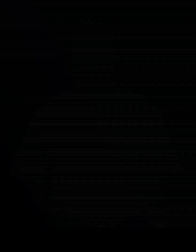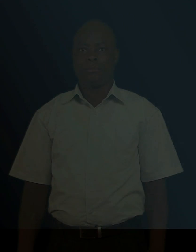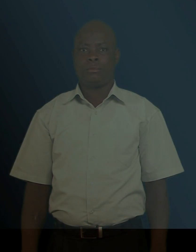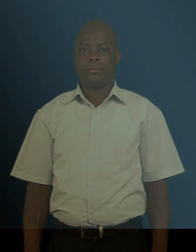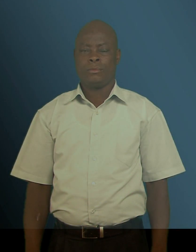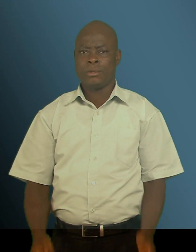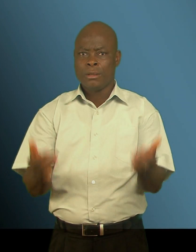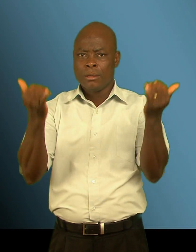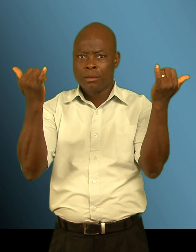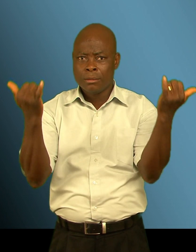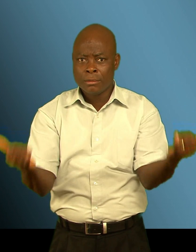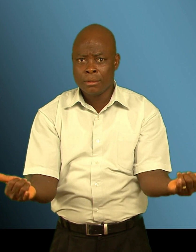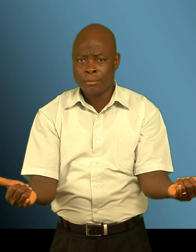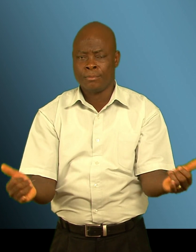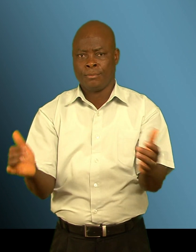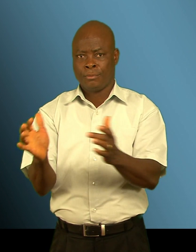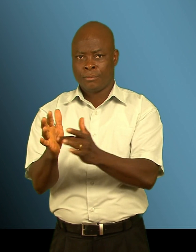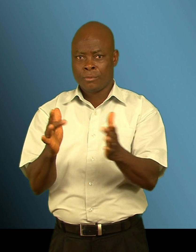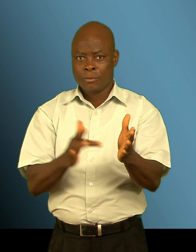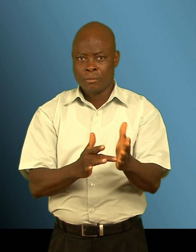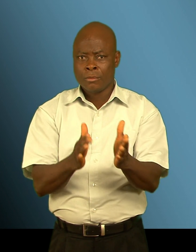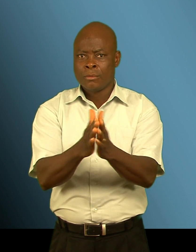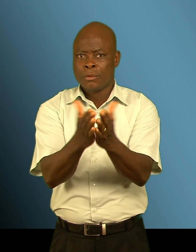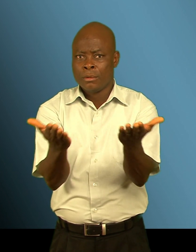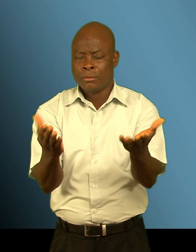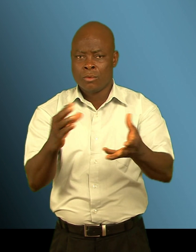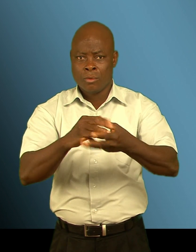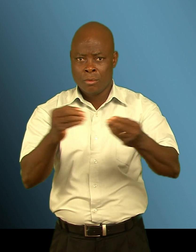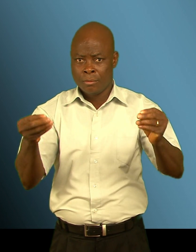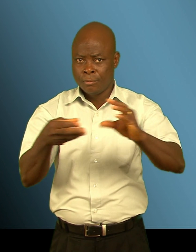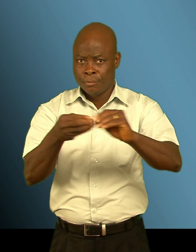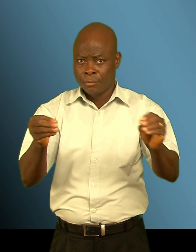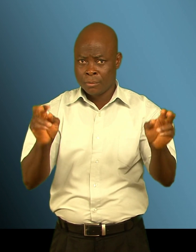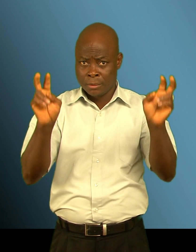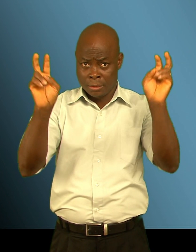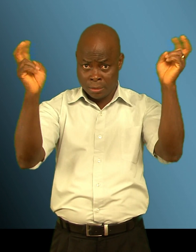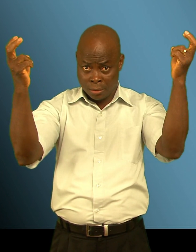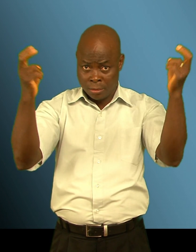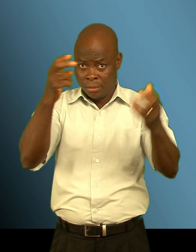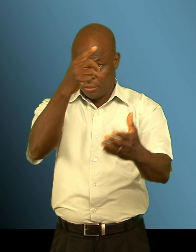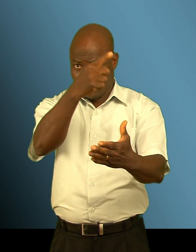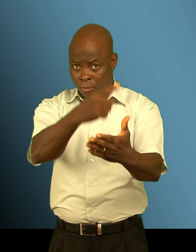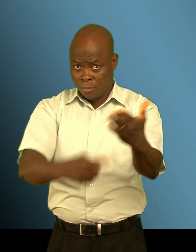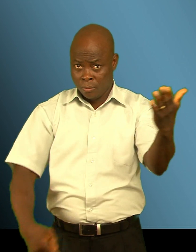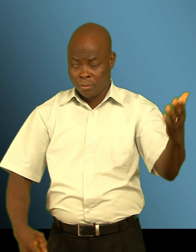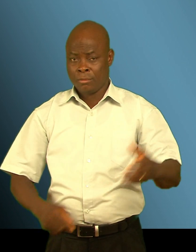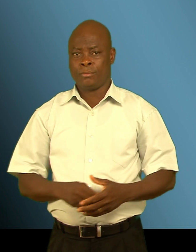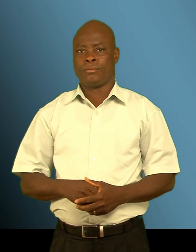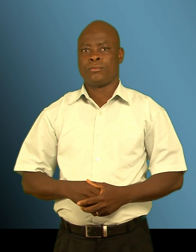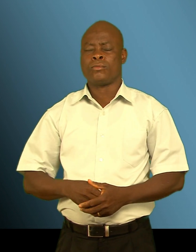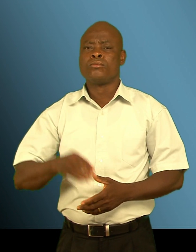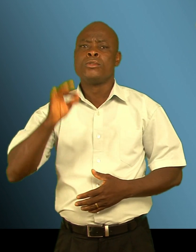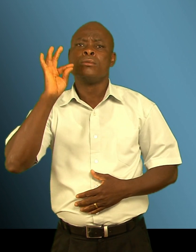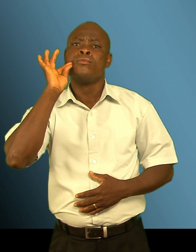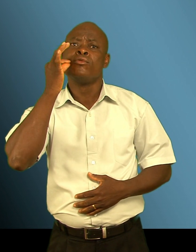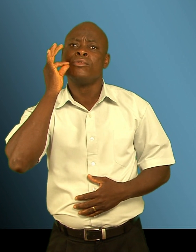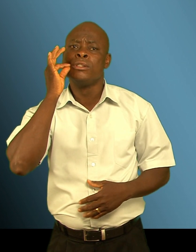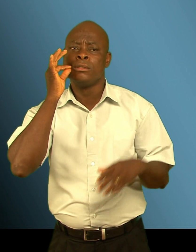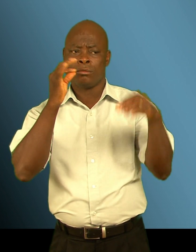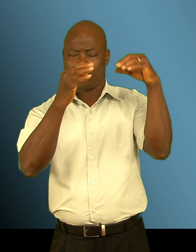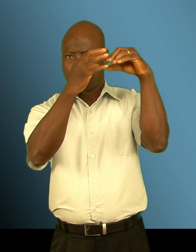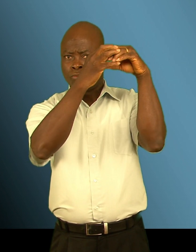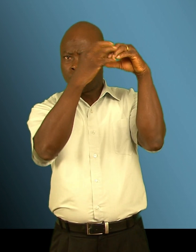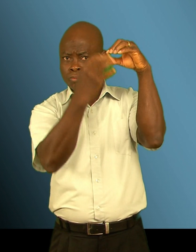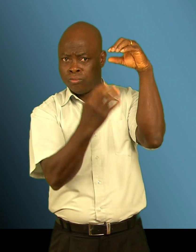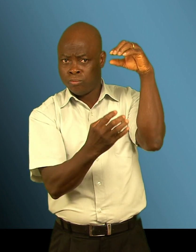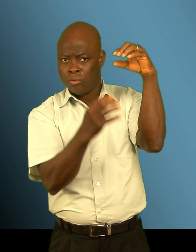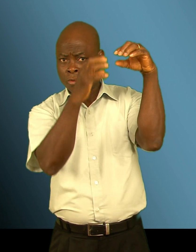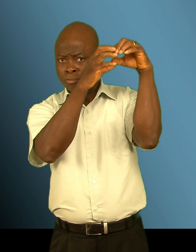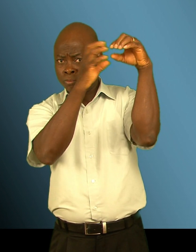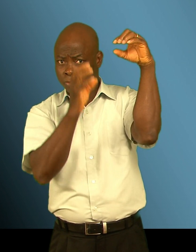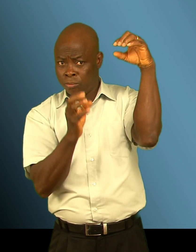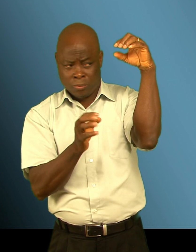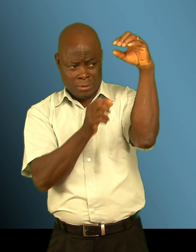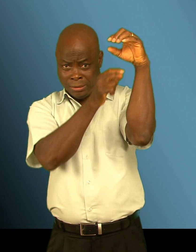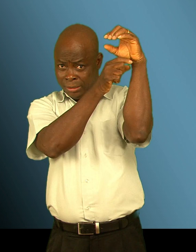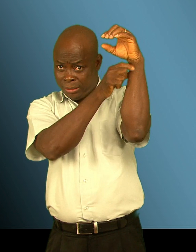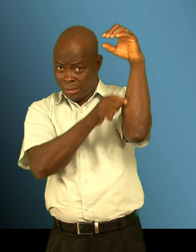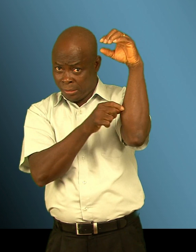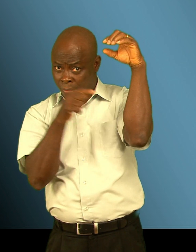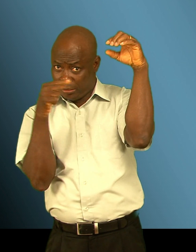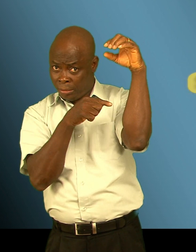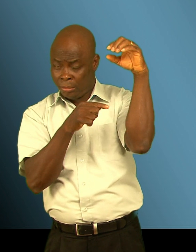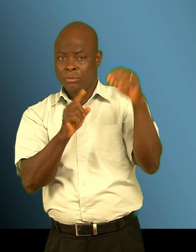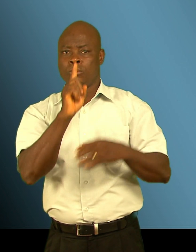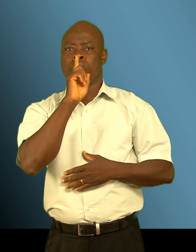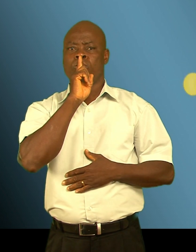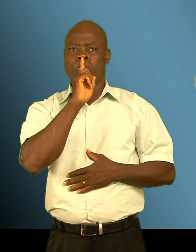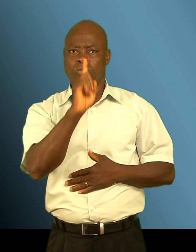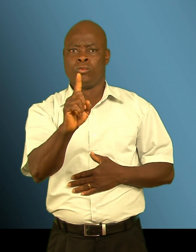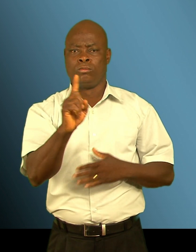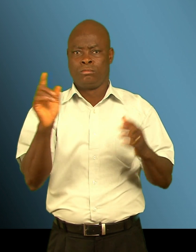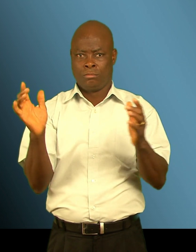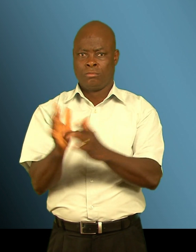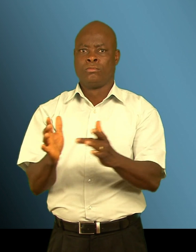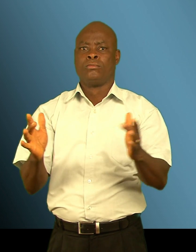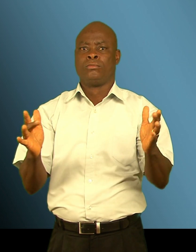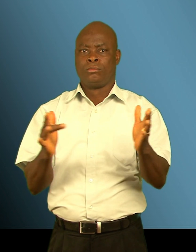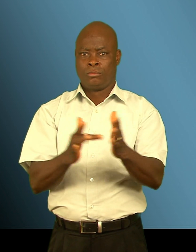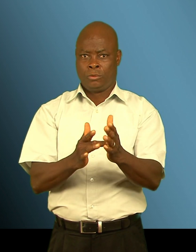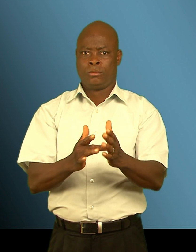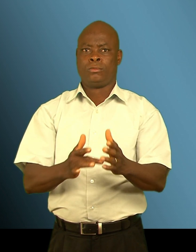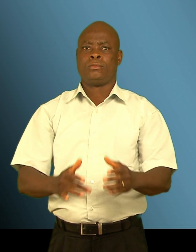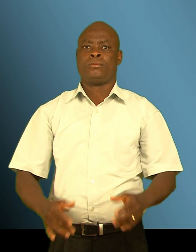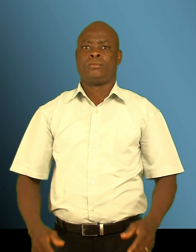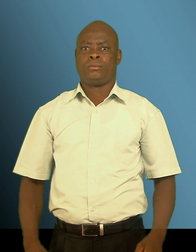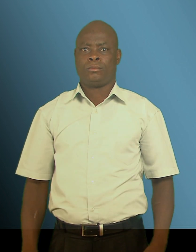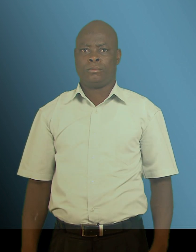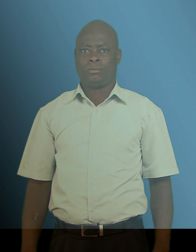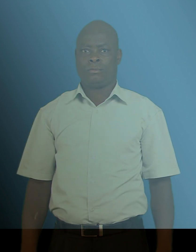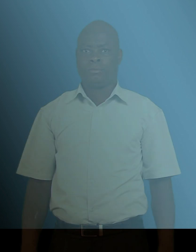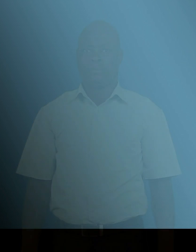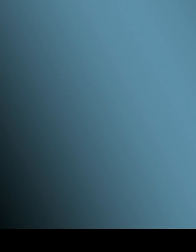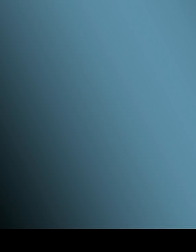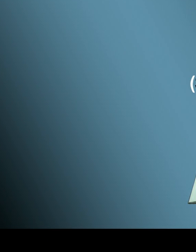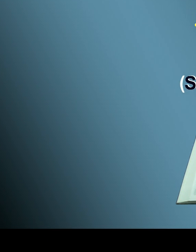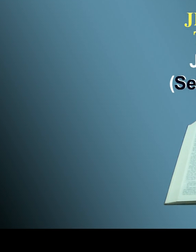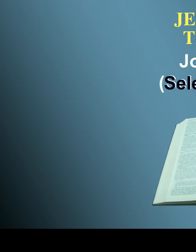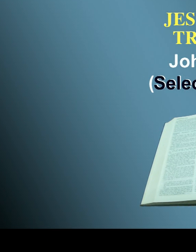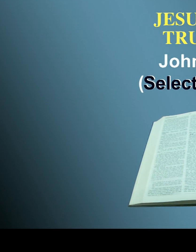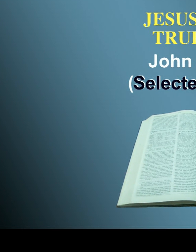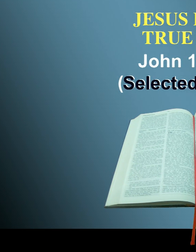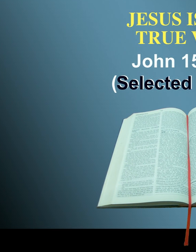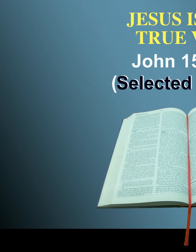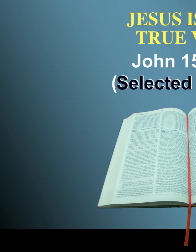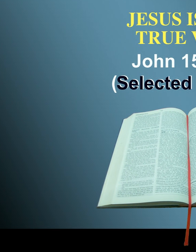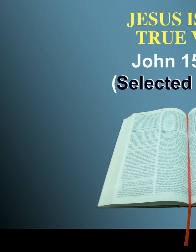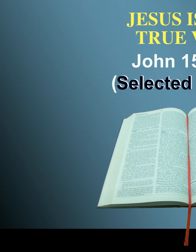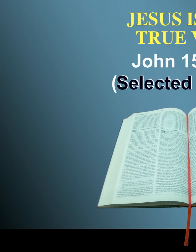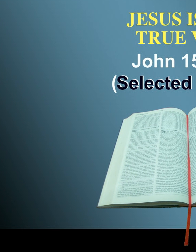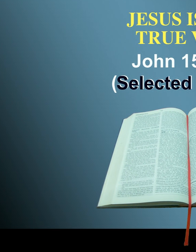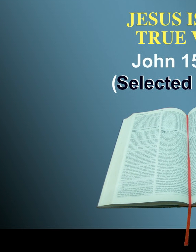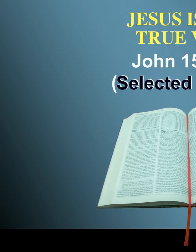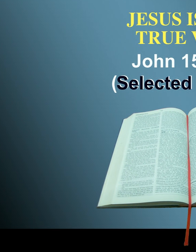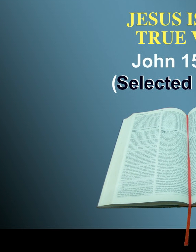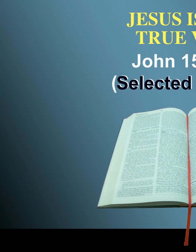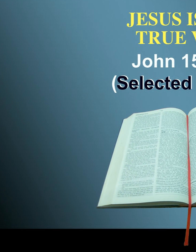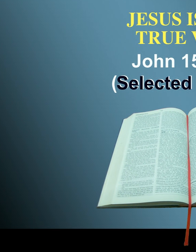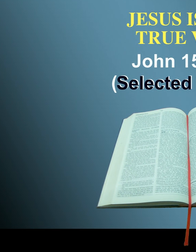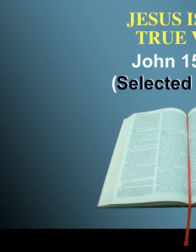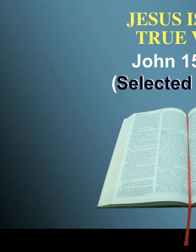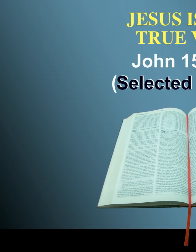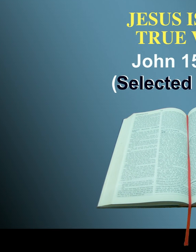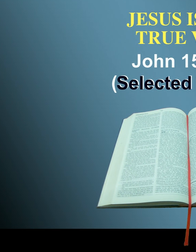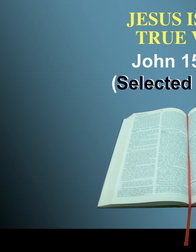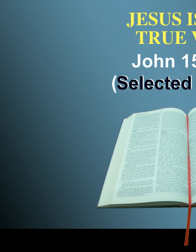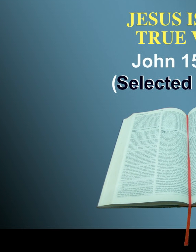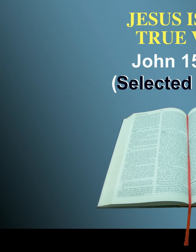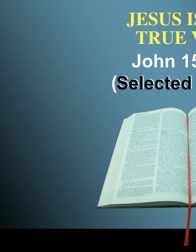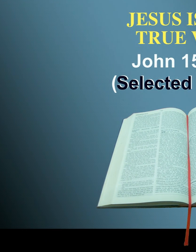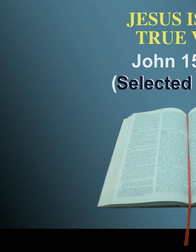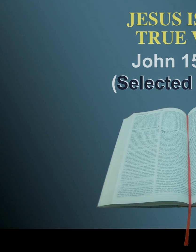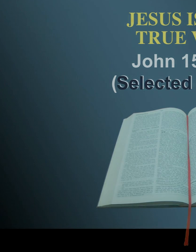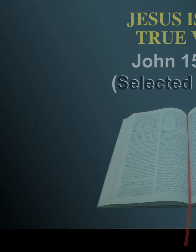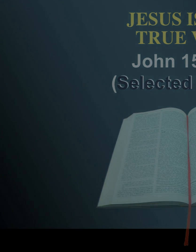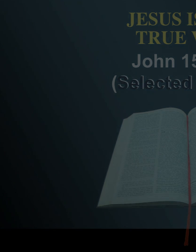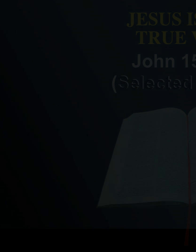Jesus is the true vine